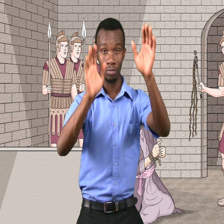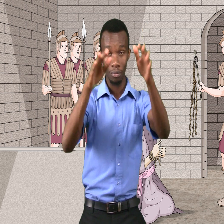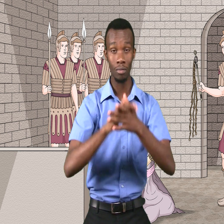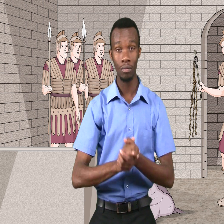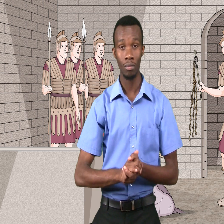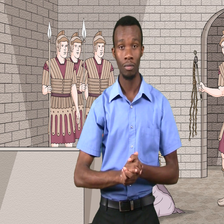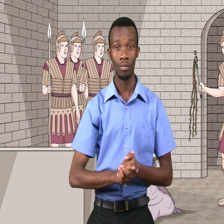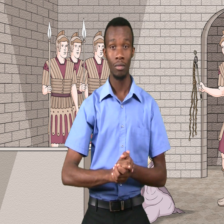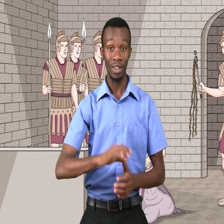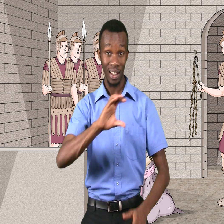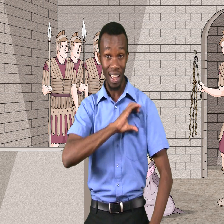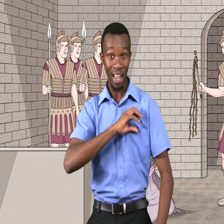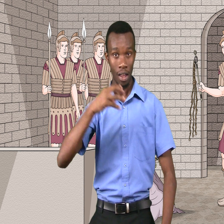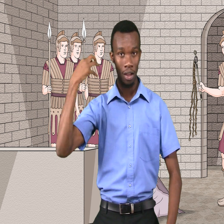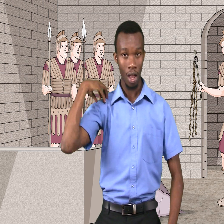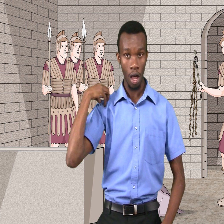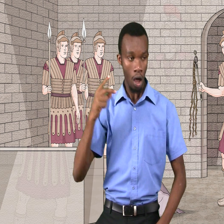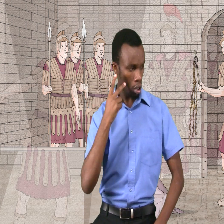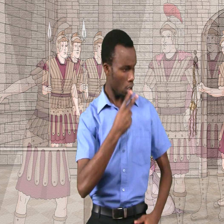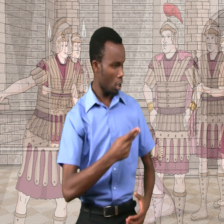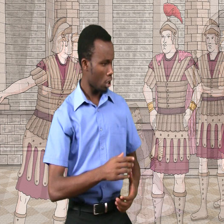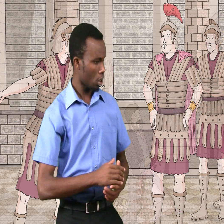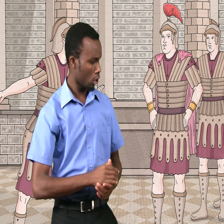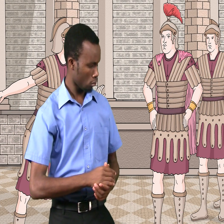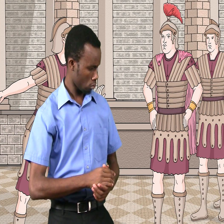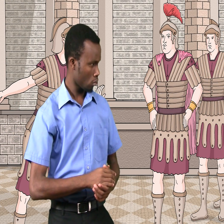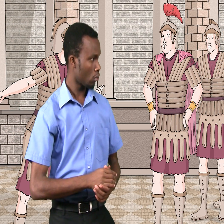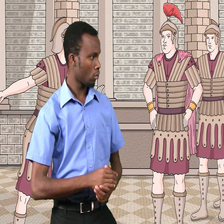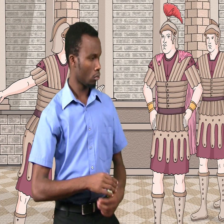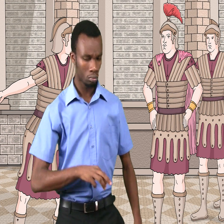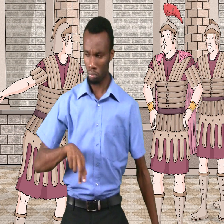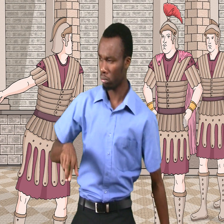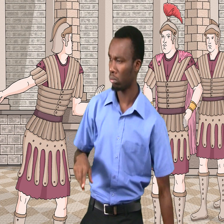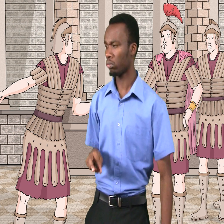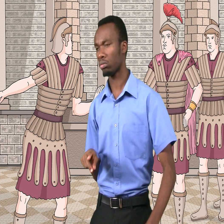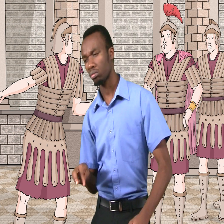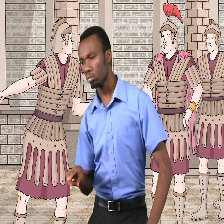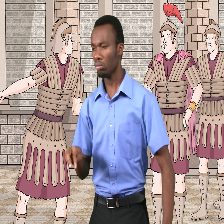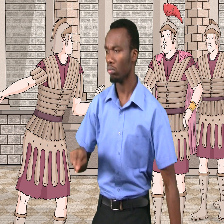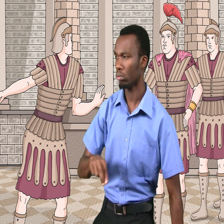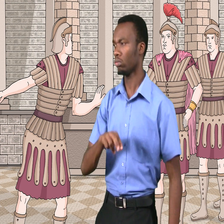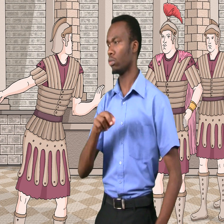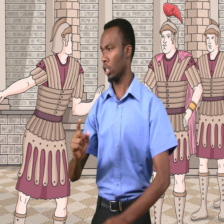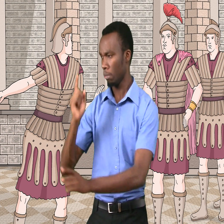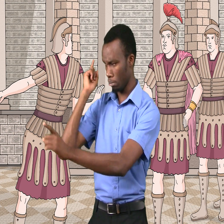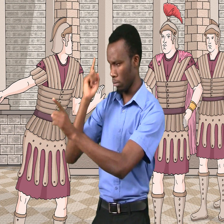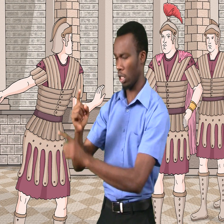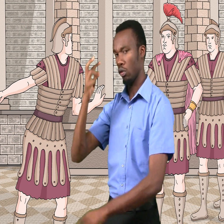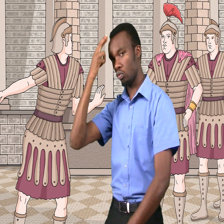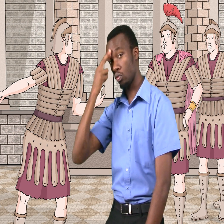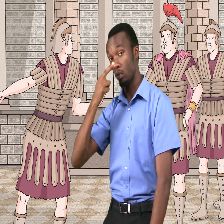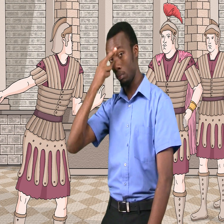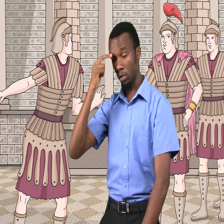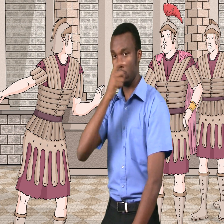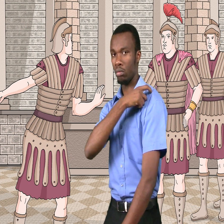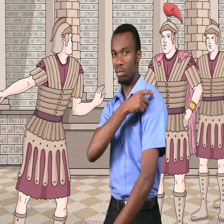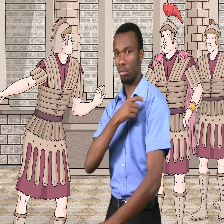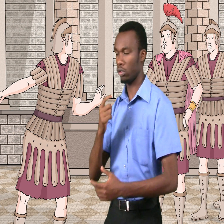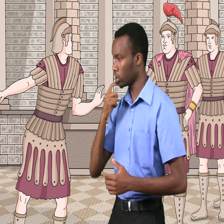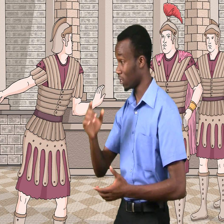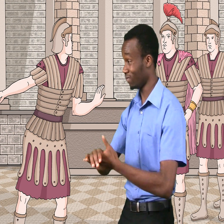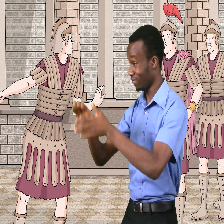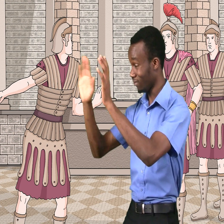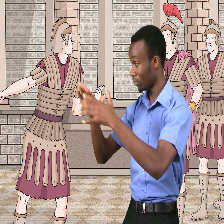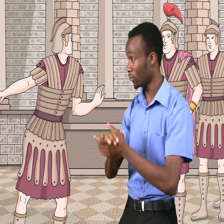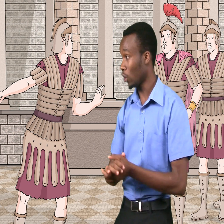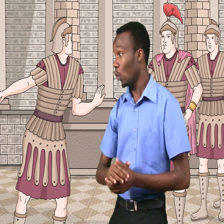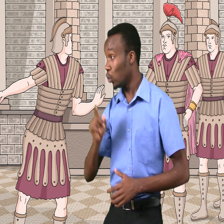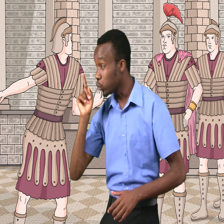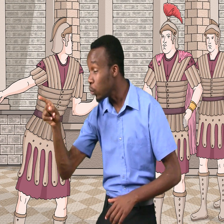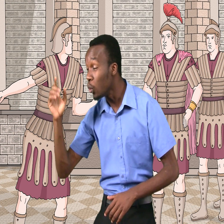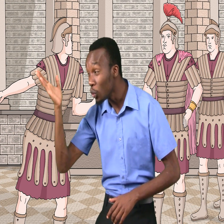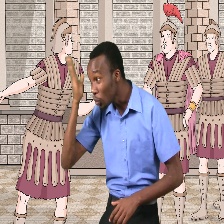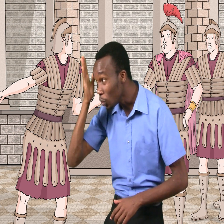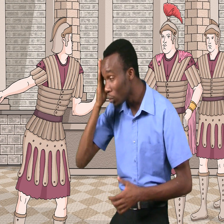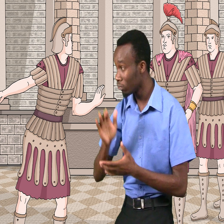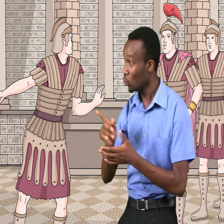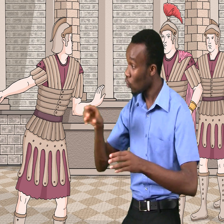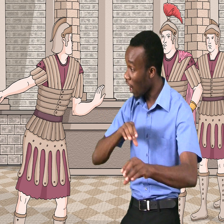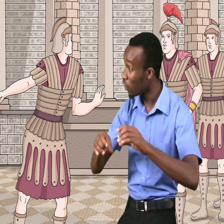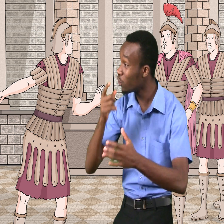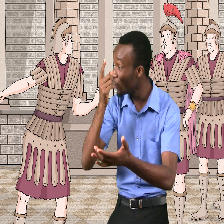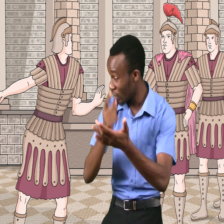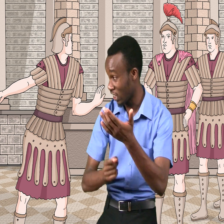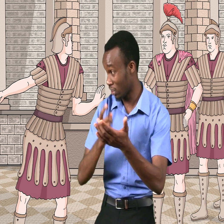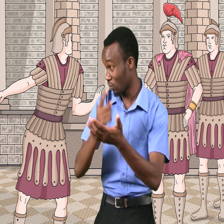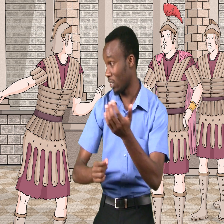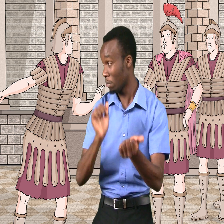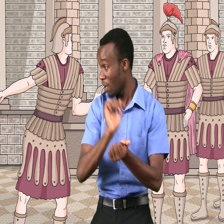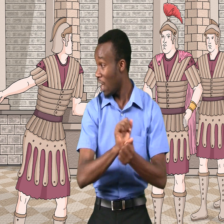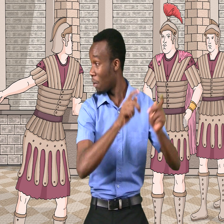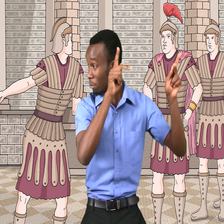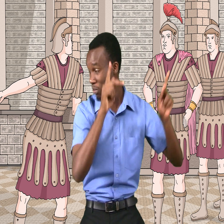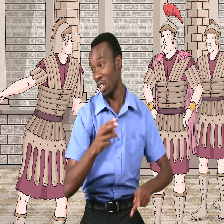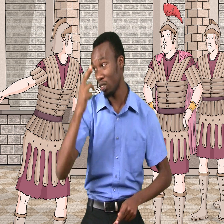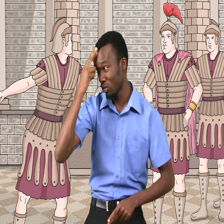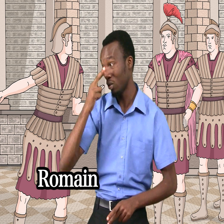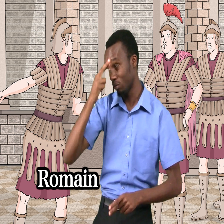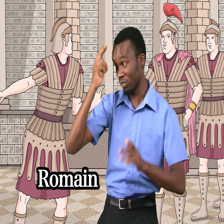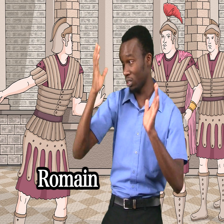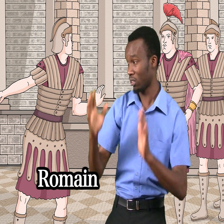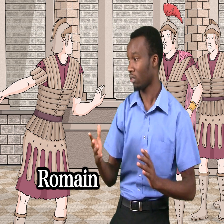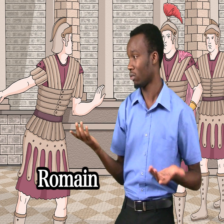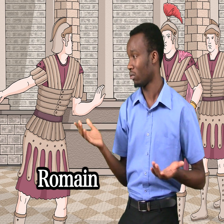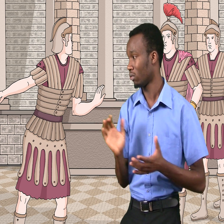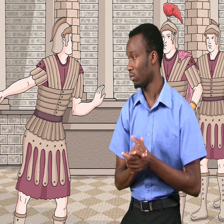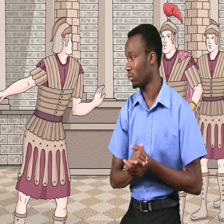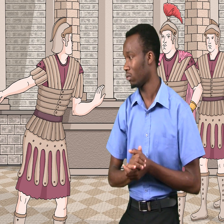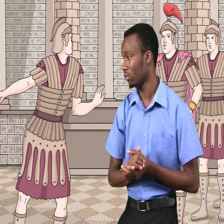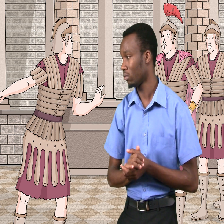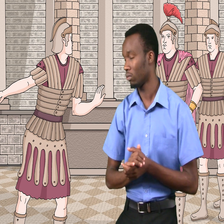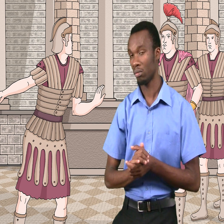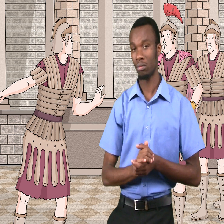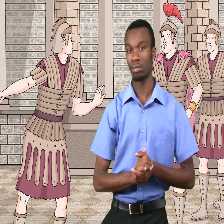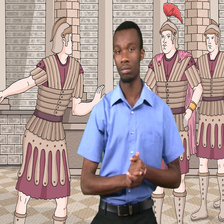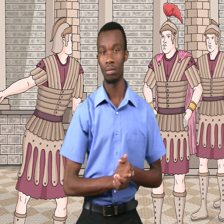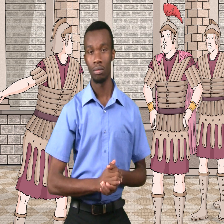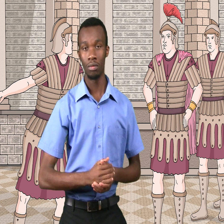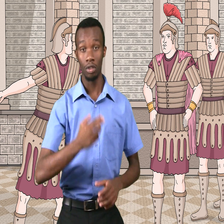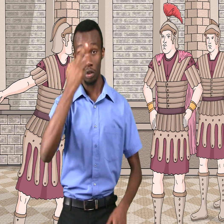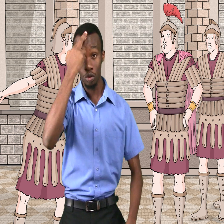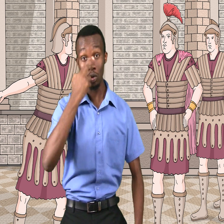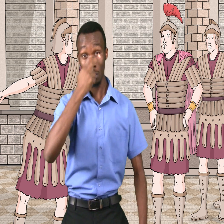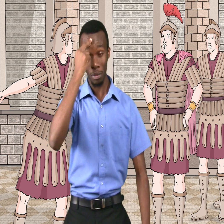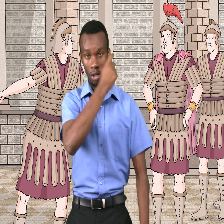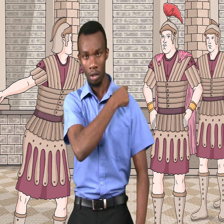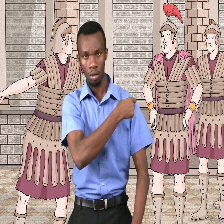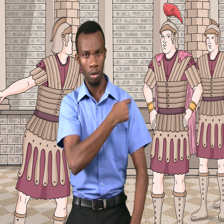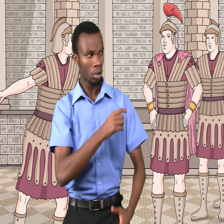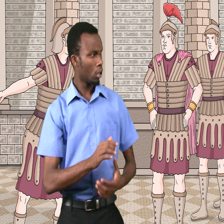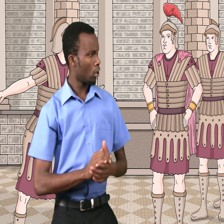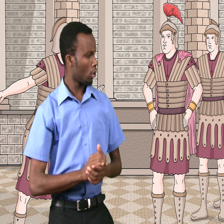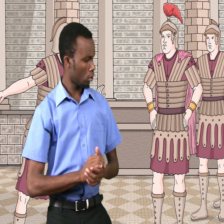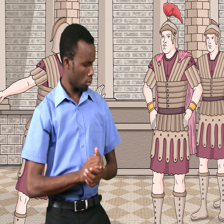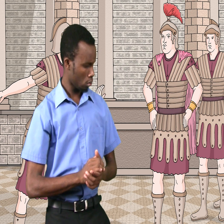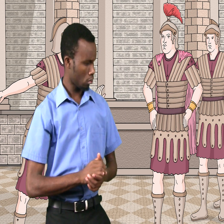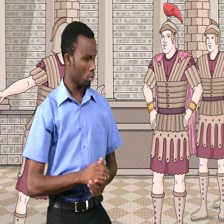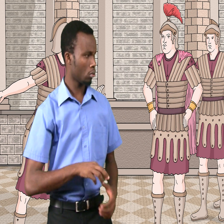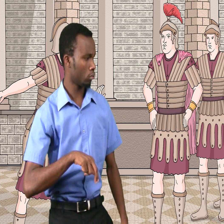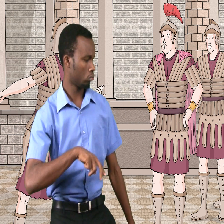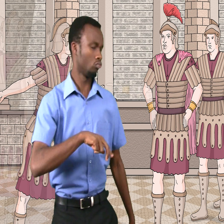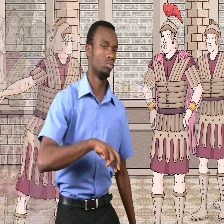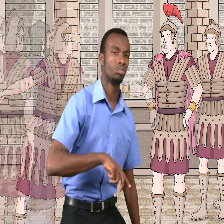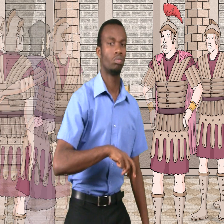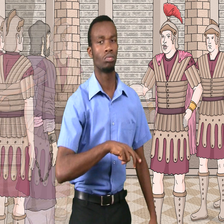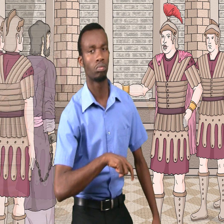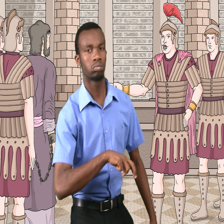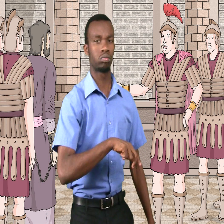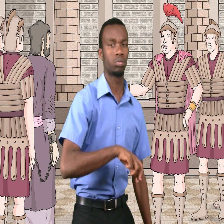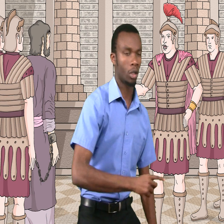On hearing this, the centurion went and reported it to the commander. “What are you going to do?” he said. “This man is a Roman citizen.”